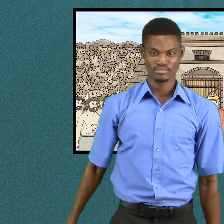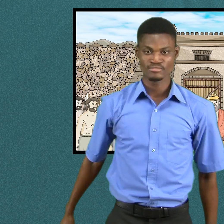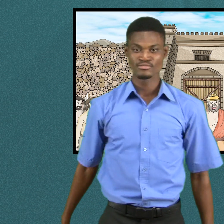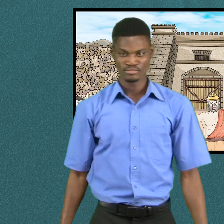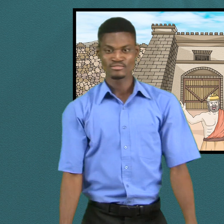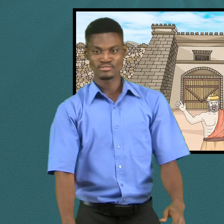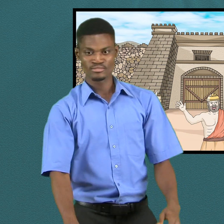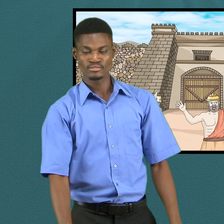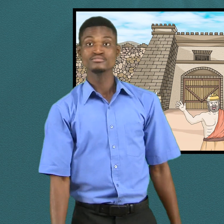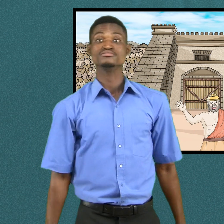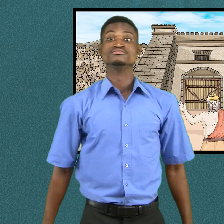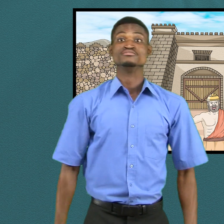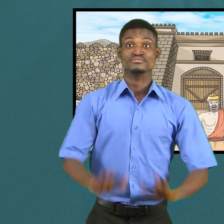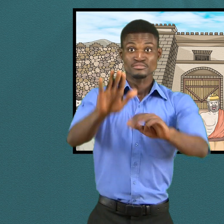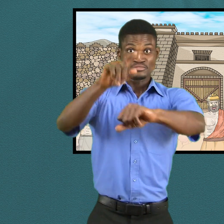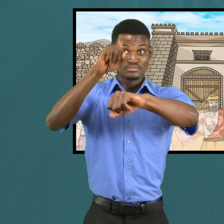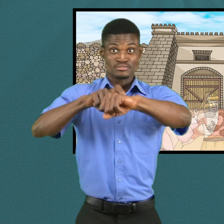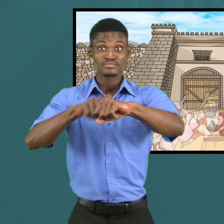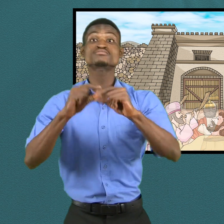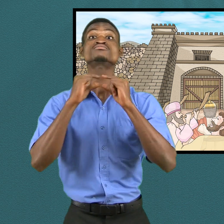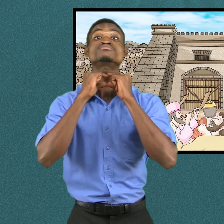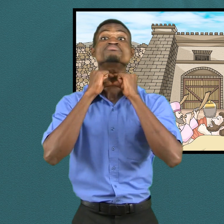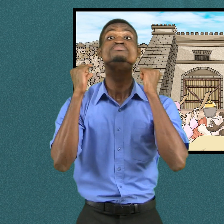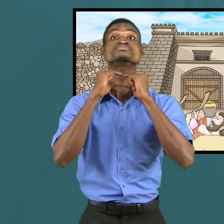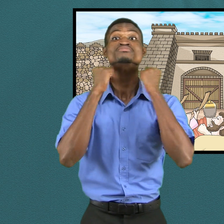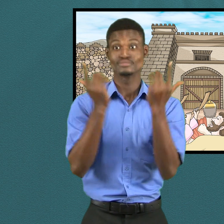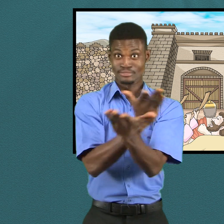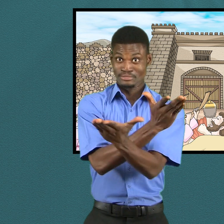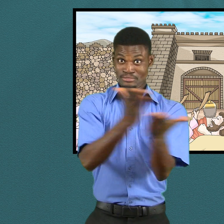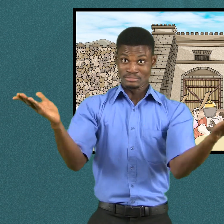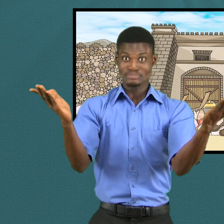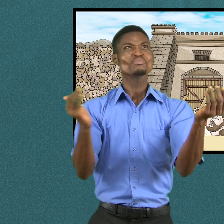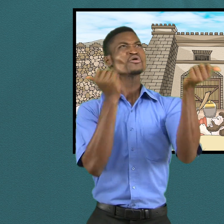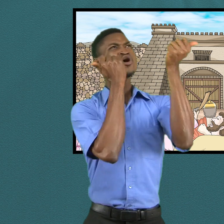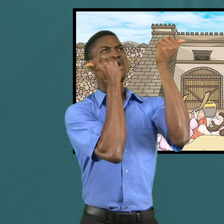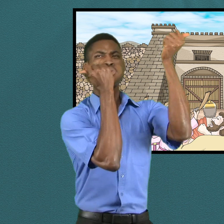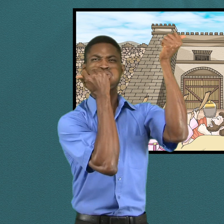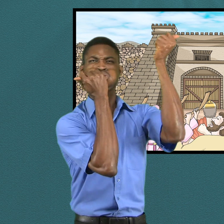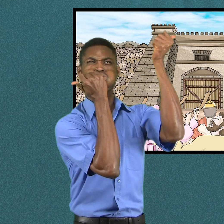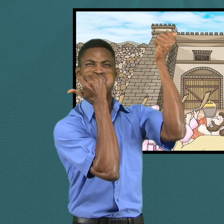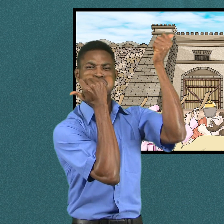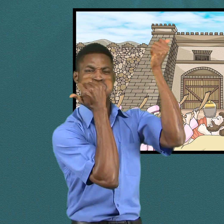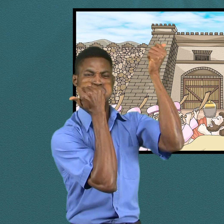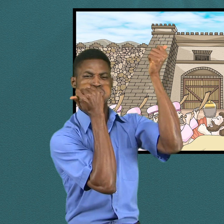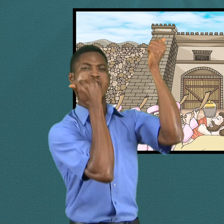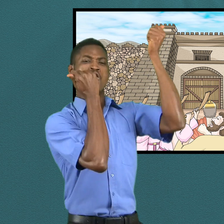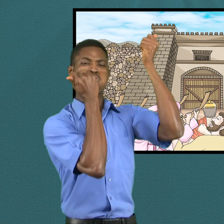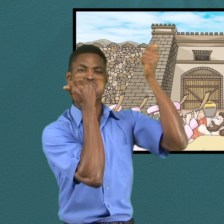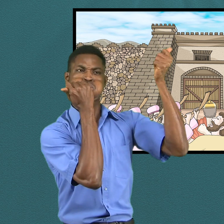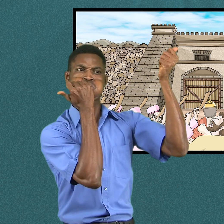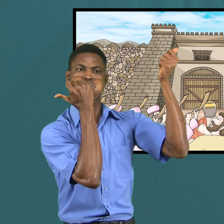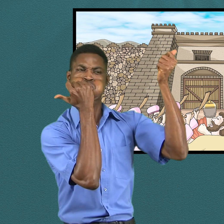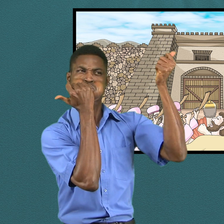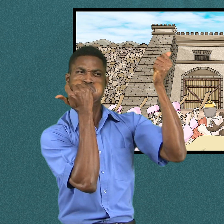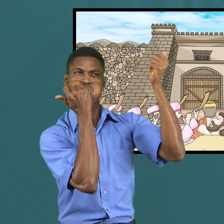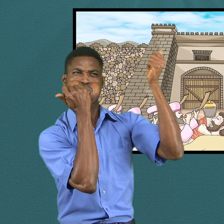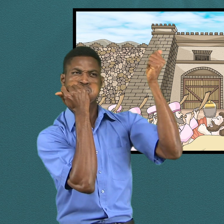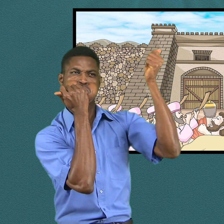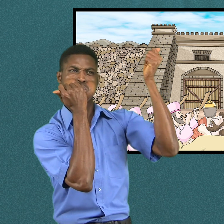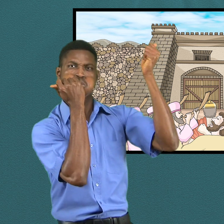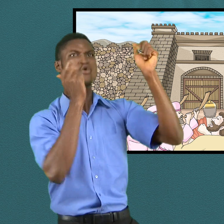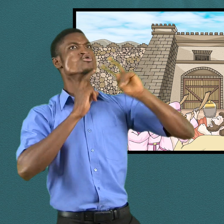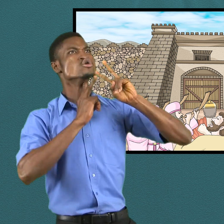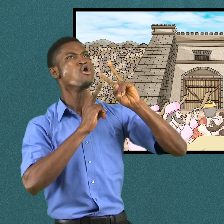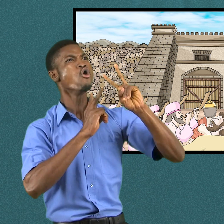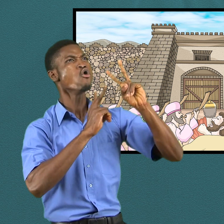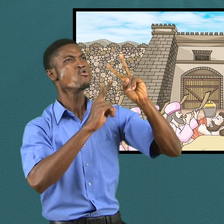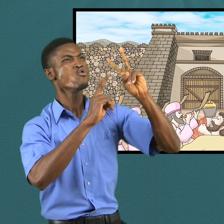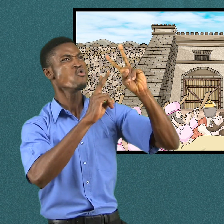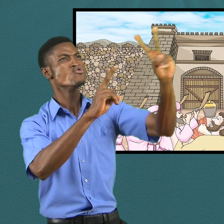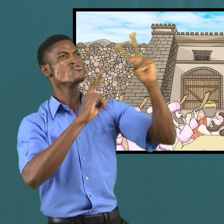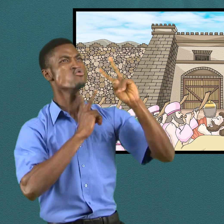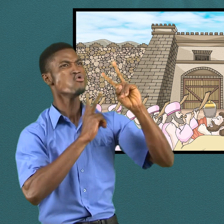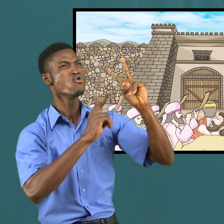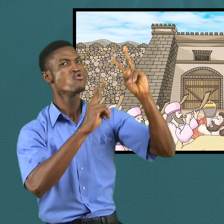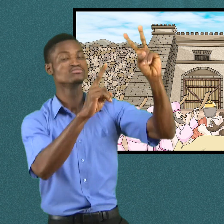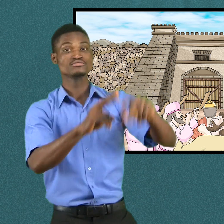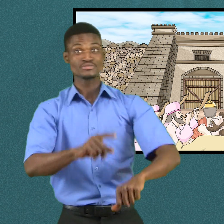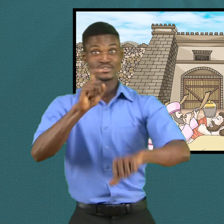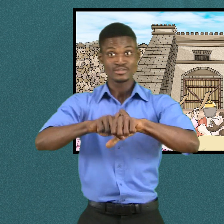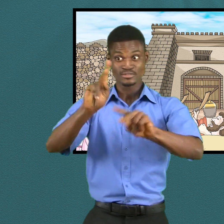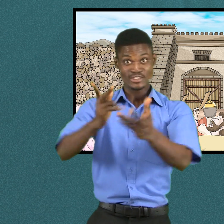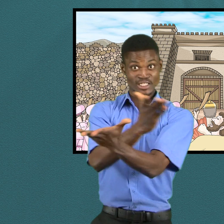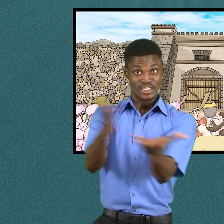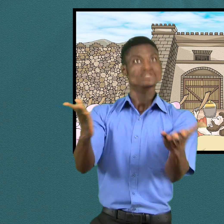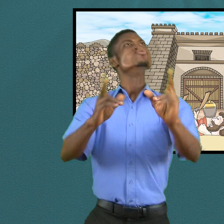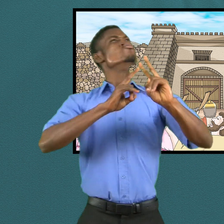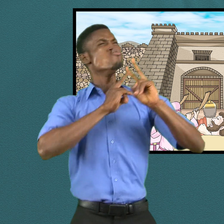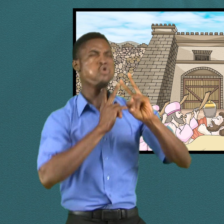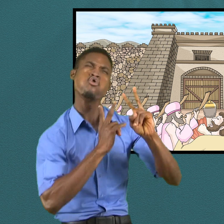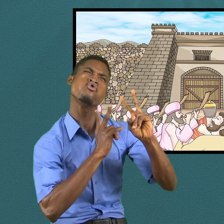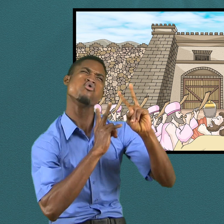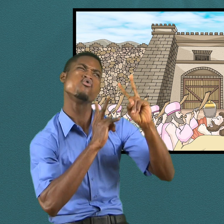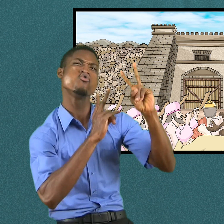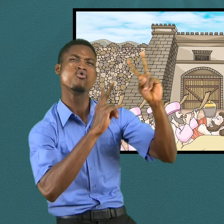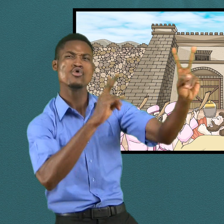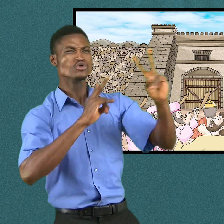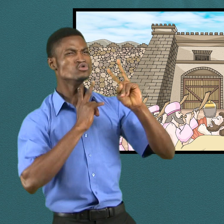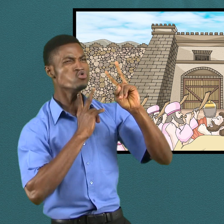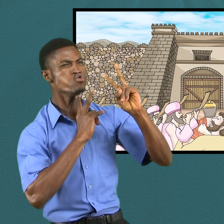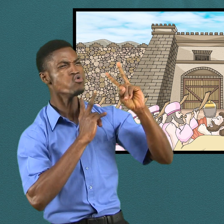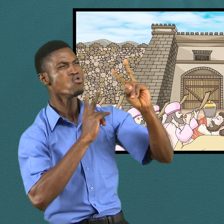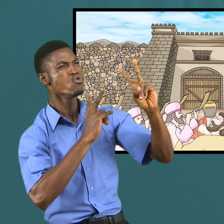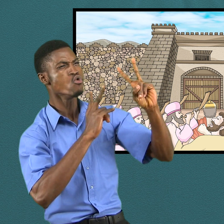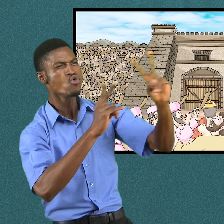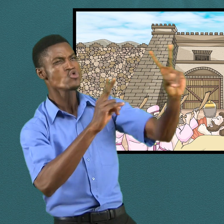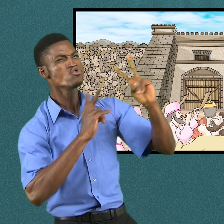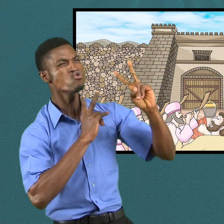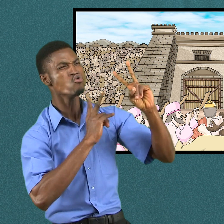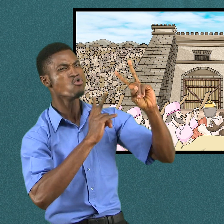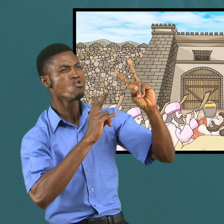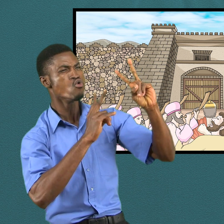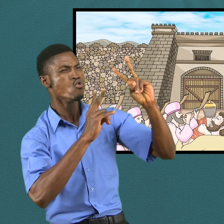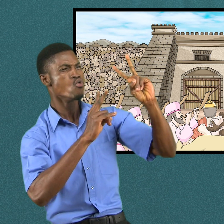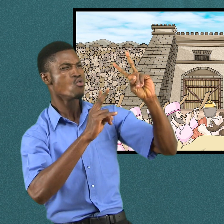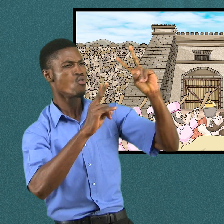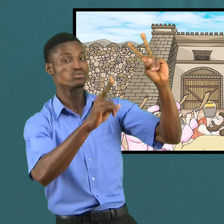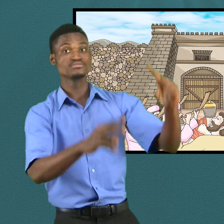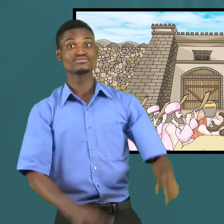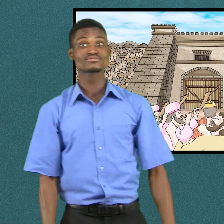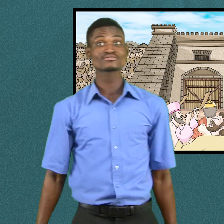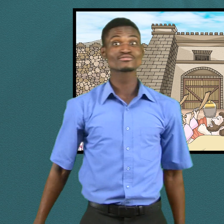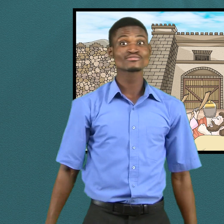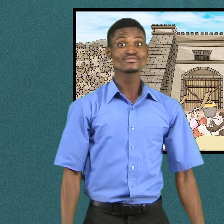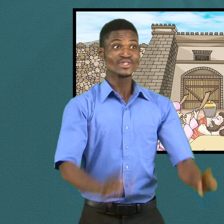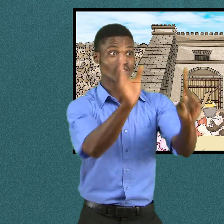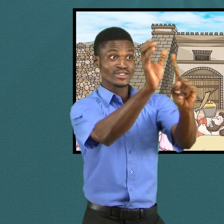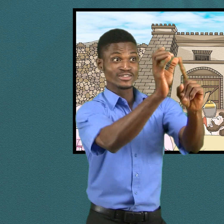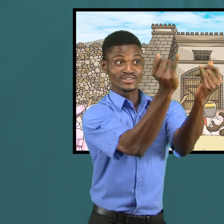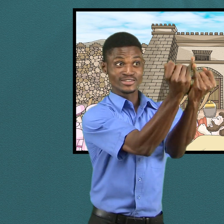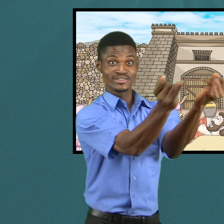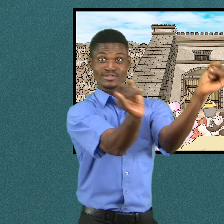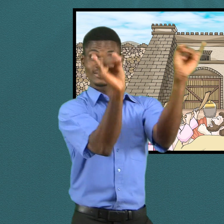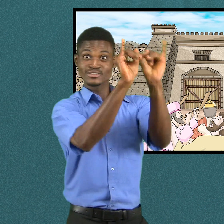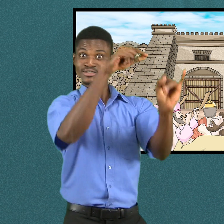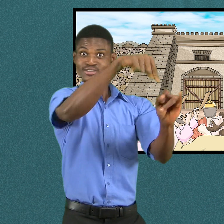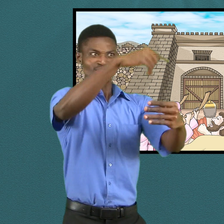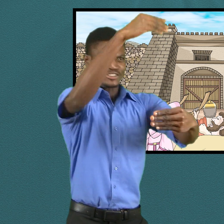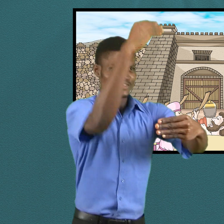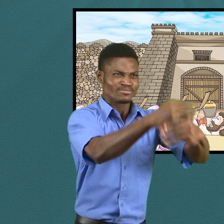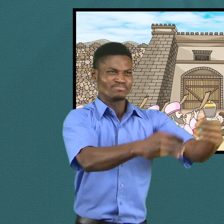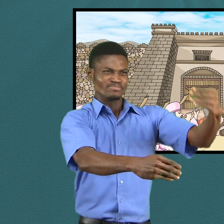So when the rams’ horns sounded, the people shouted.